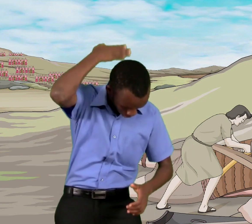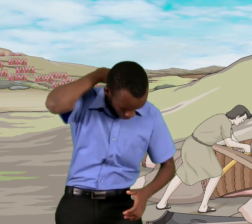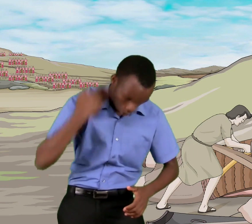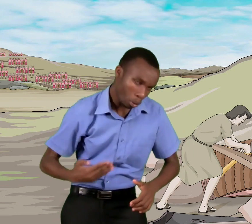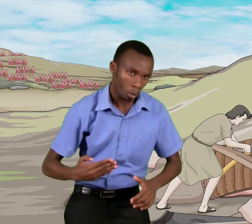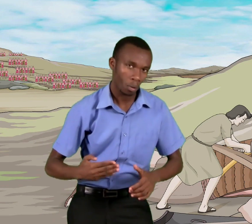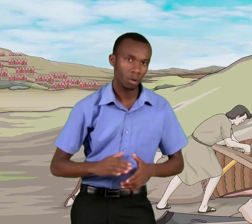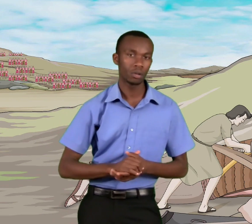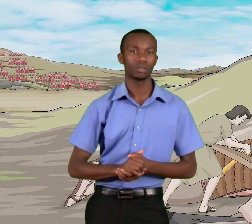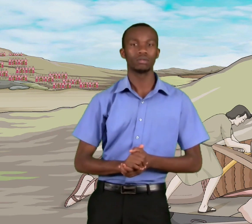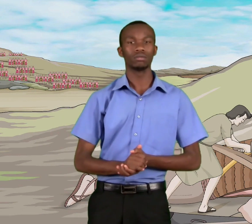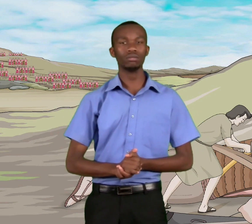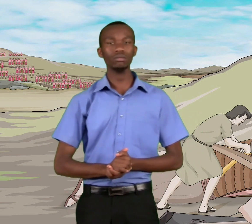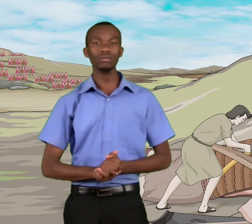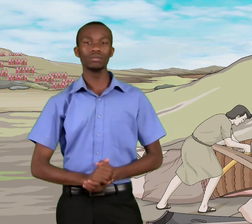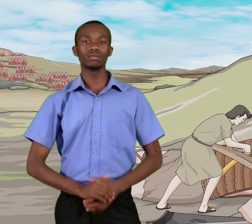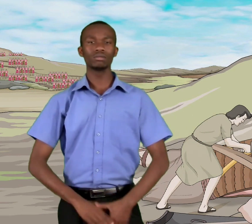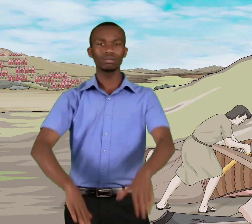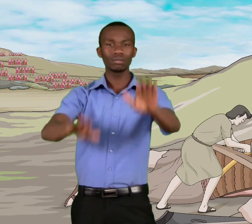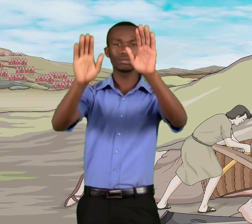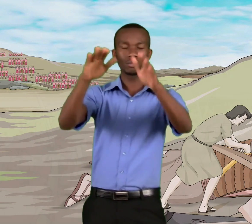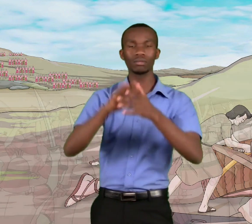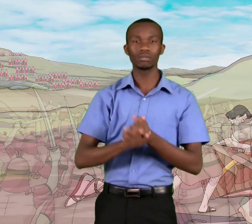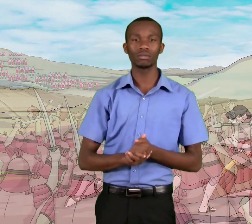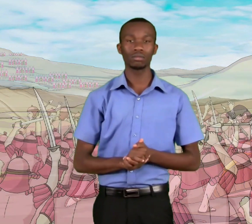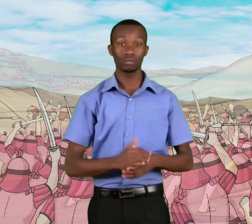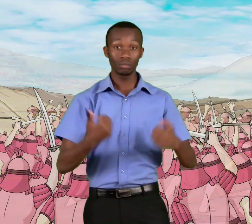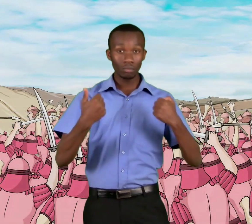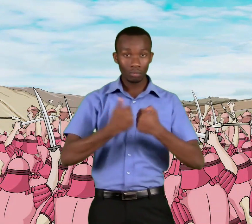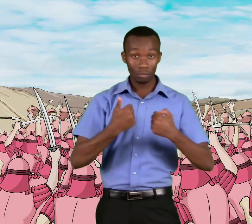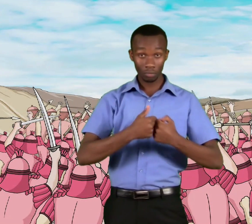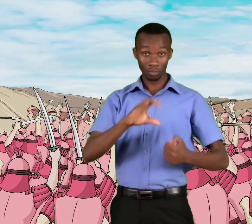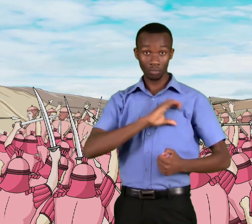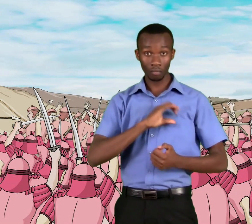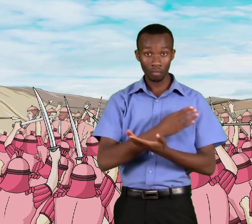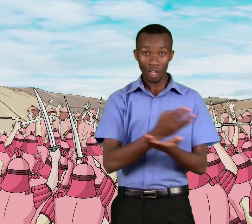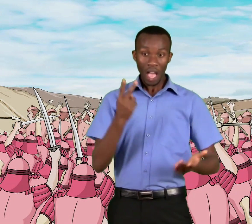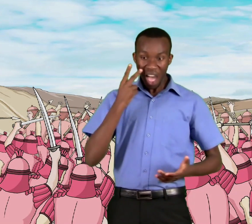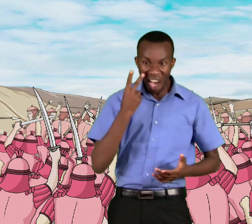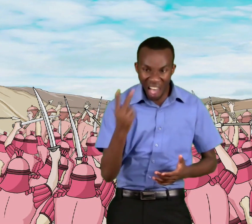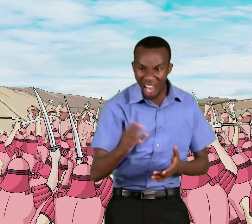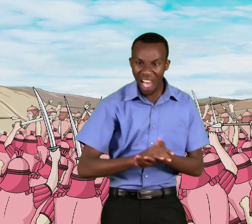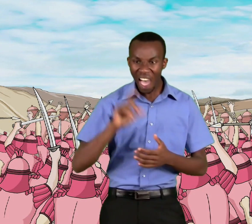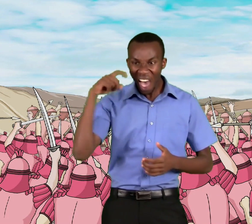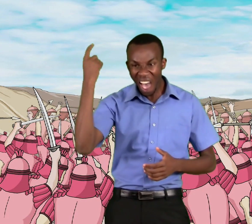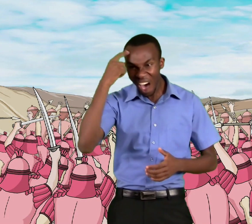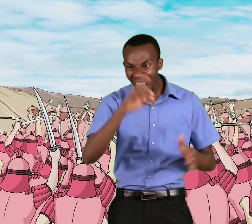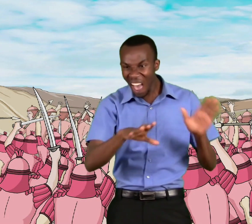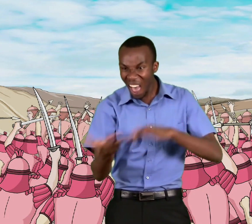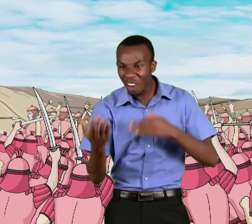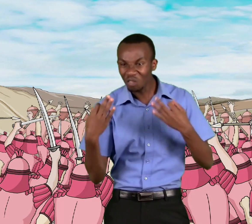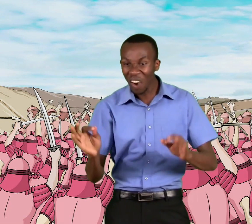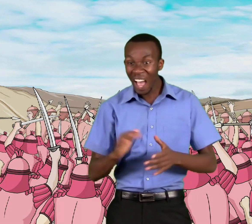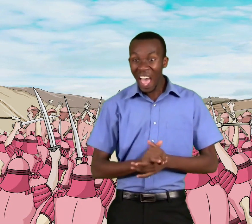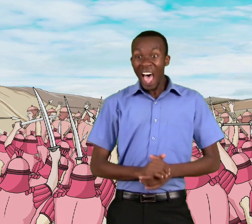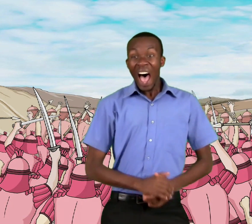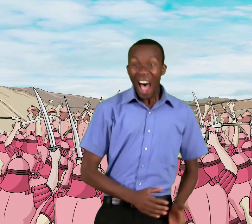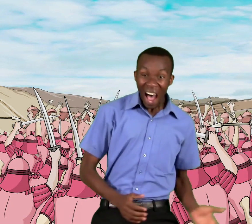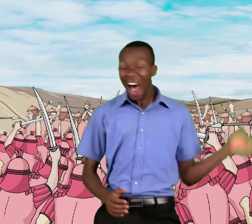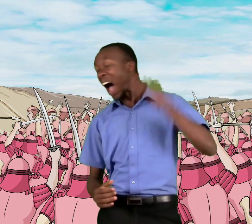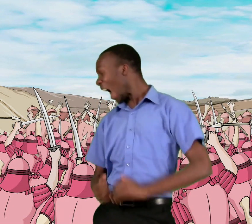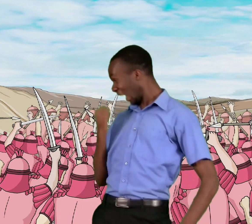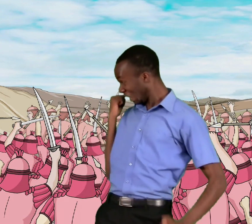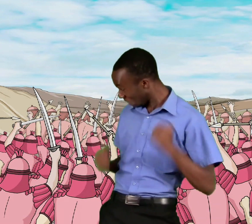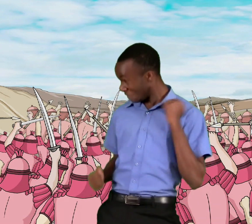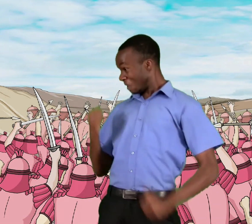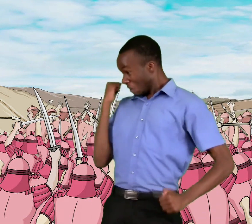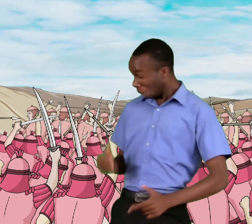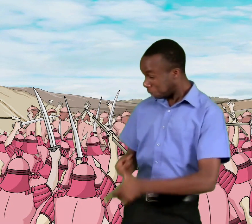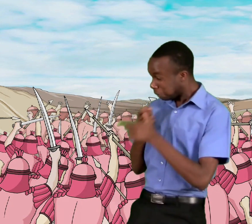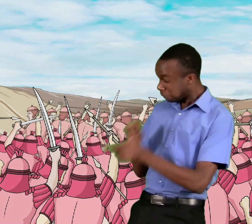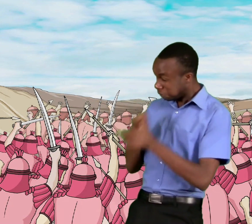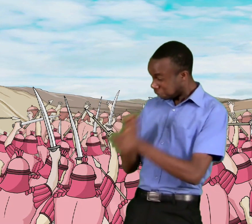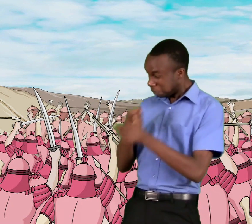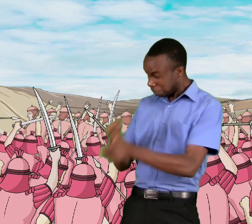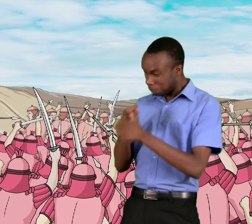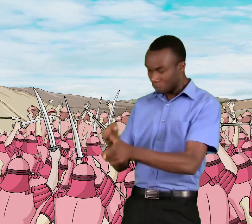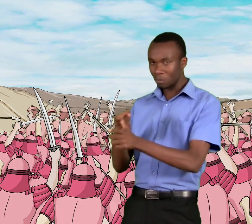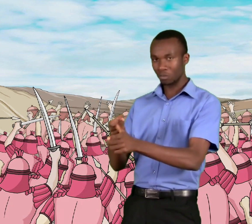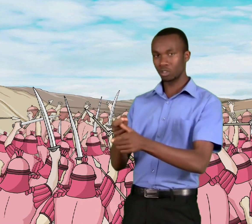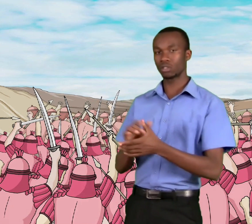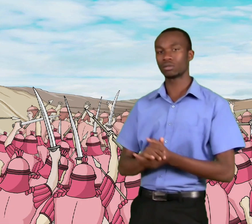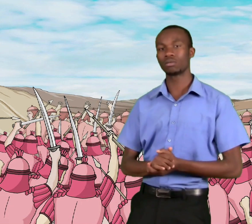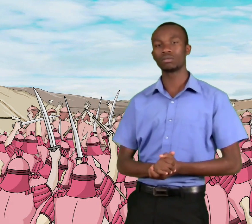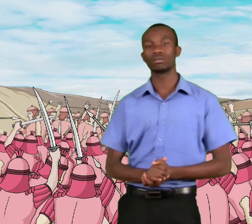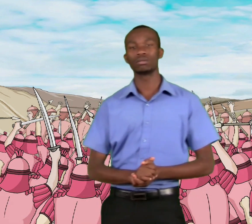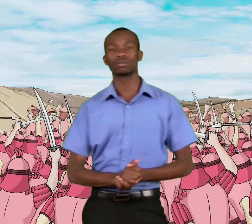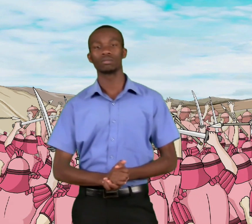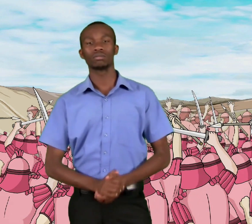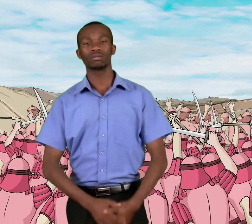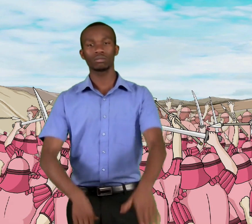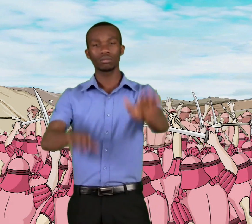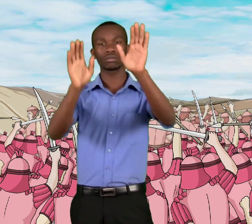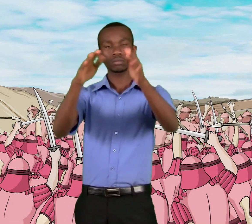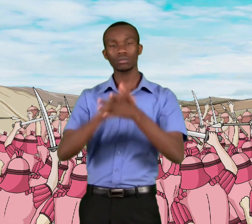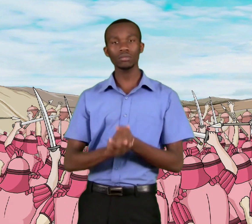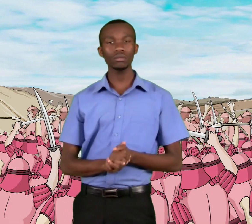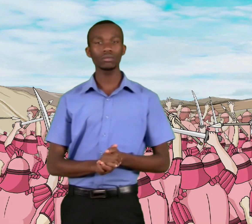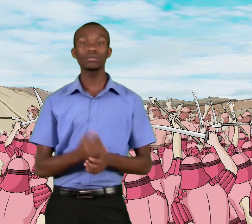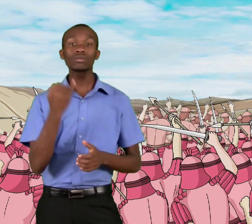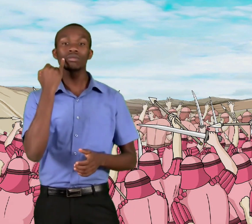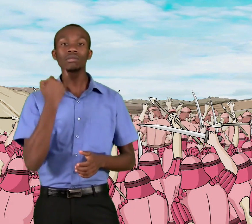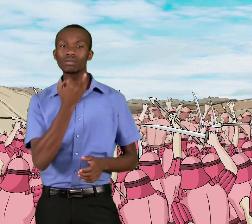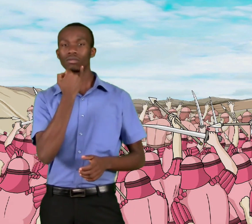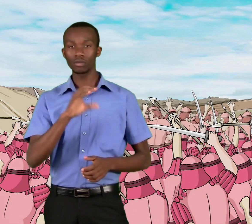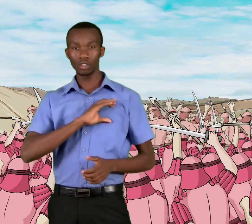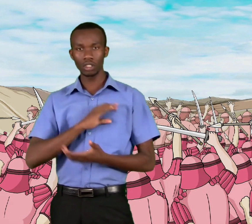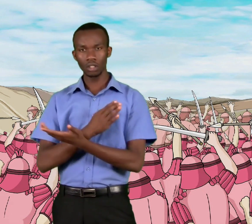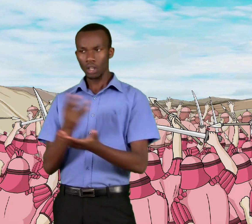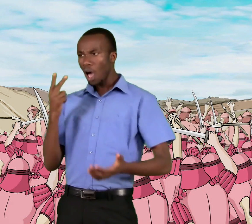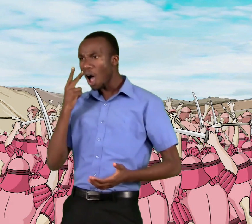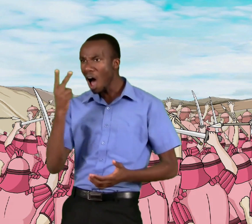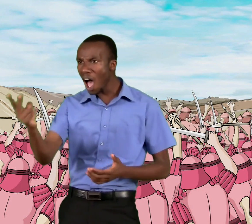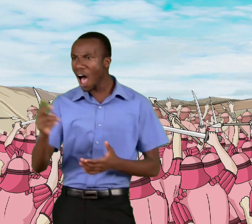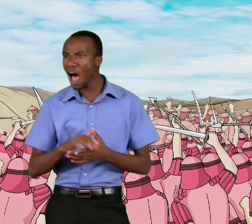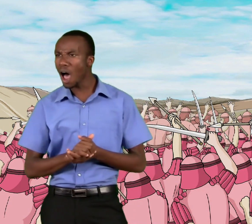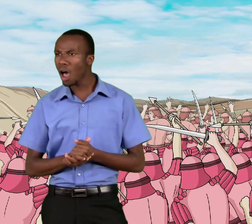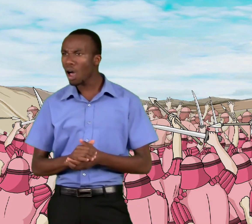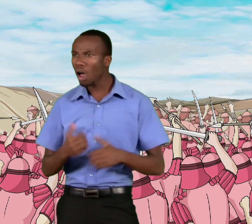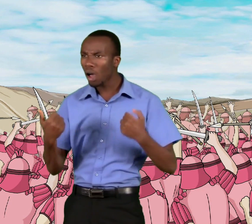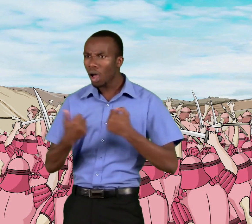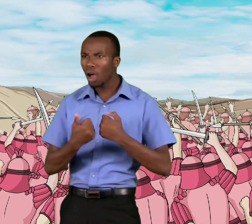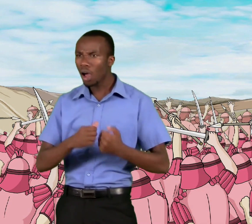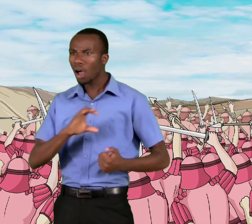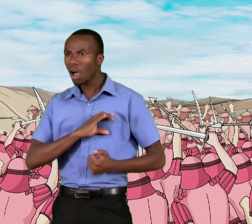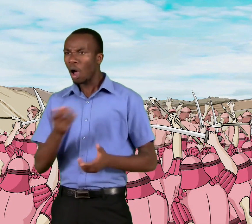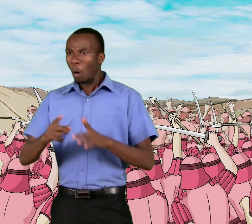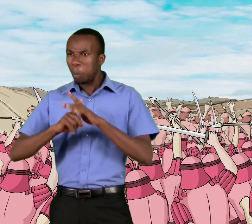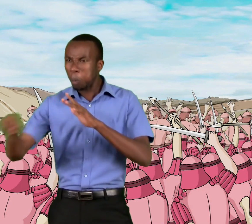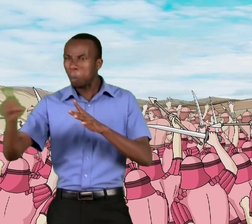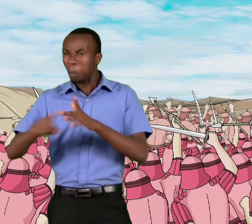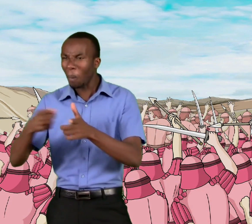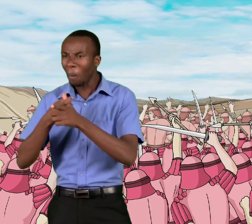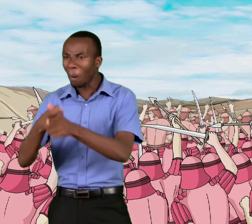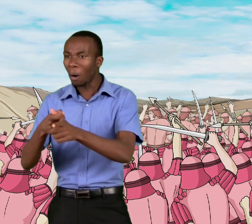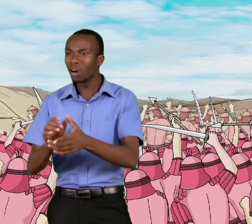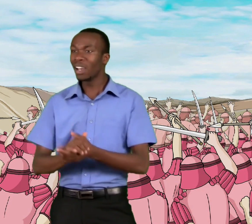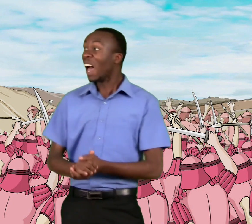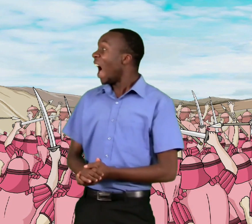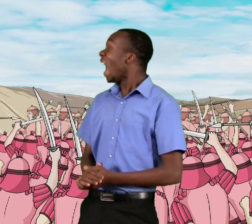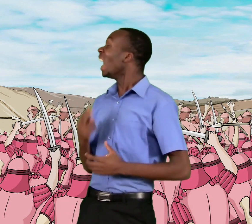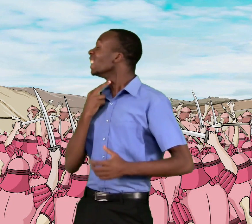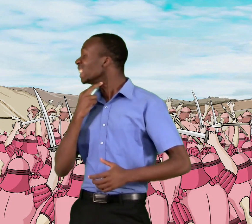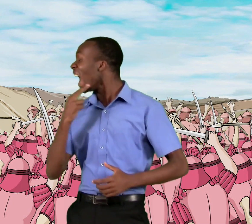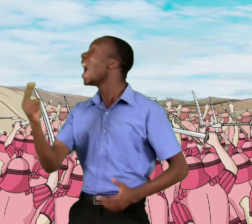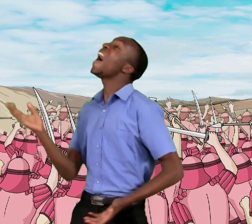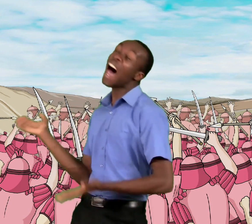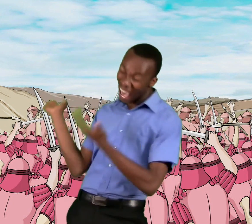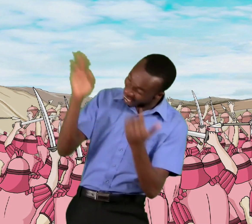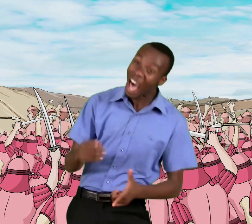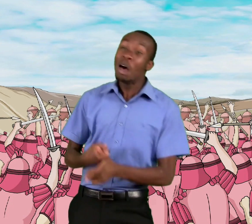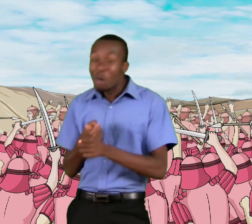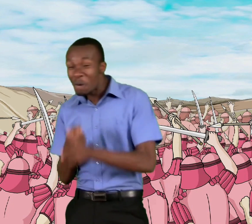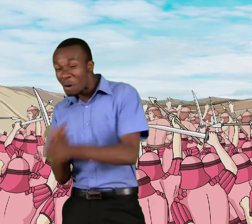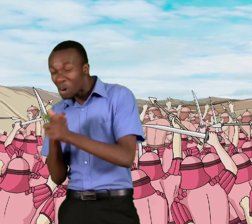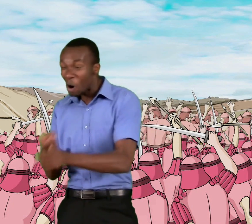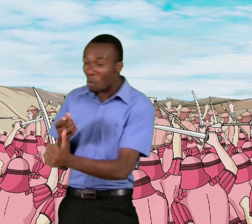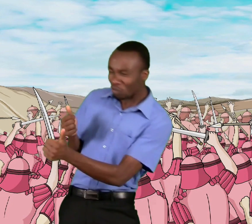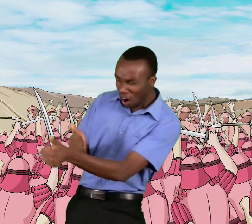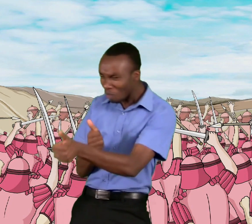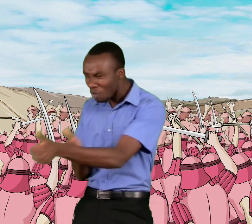When the Philistines saw that their hero was dead, they turned and ran.